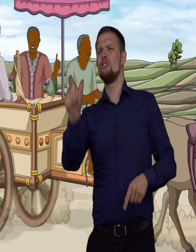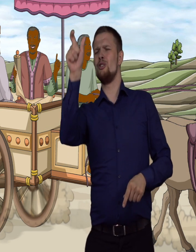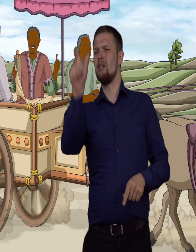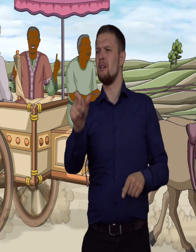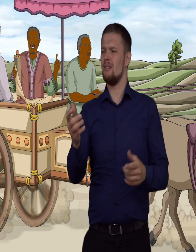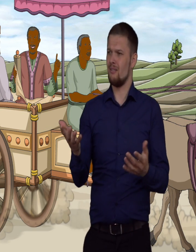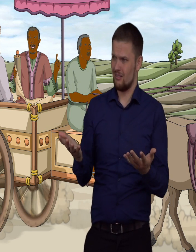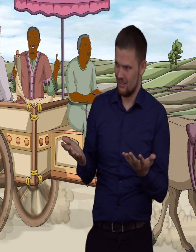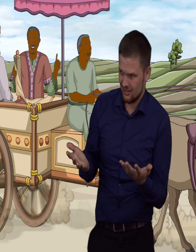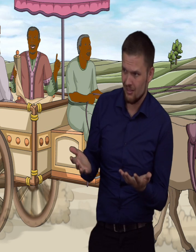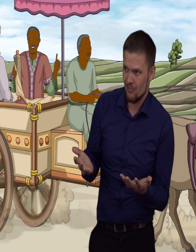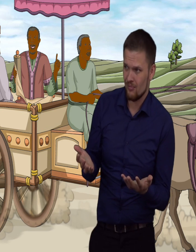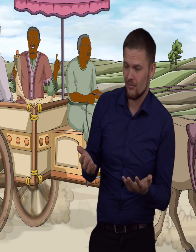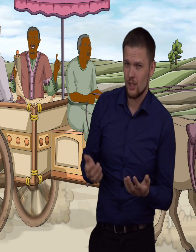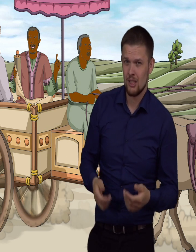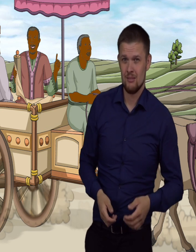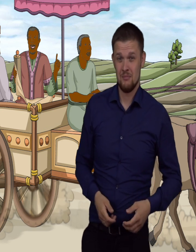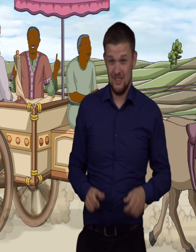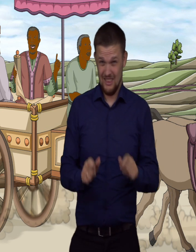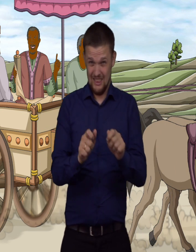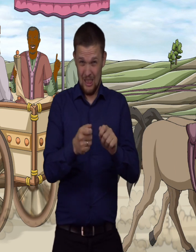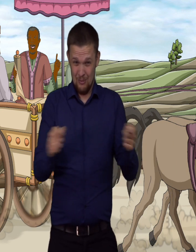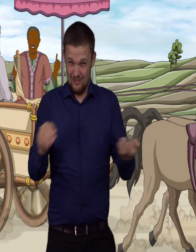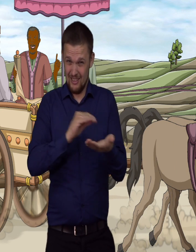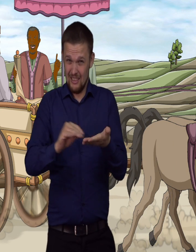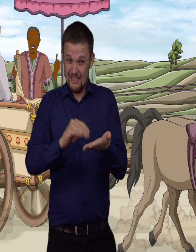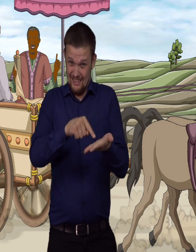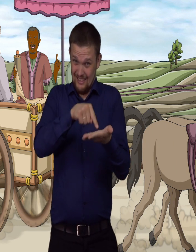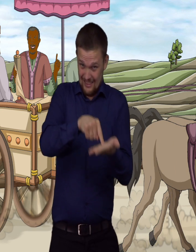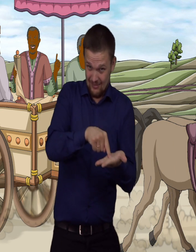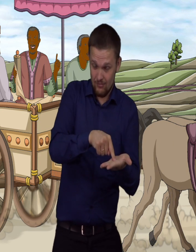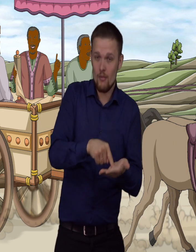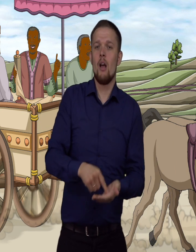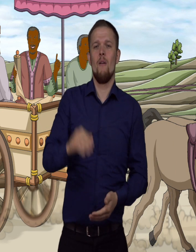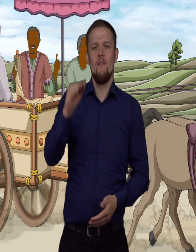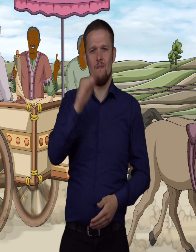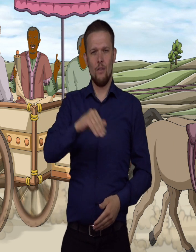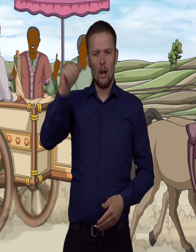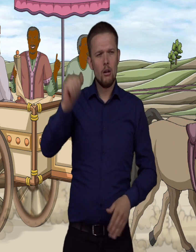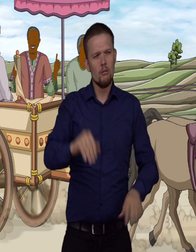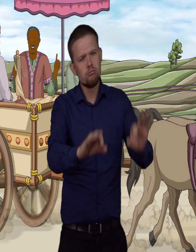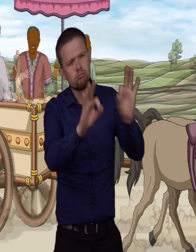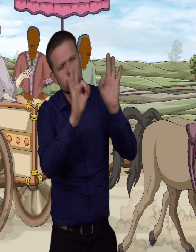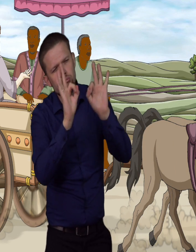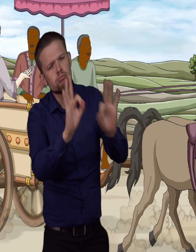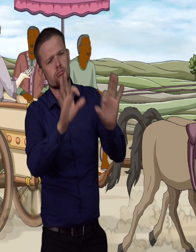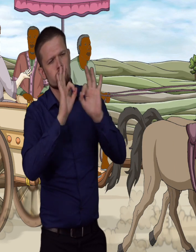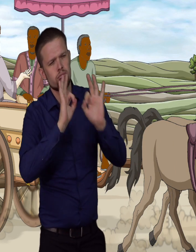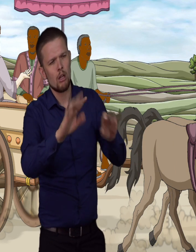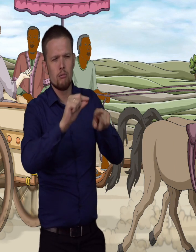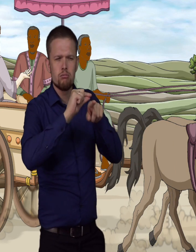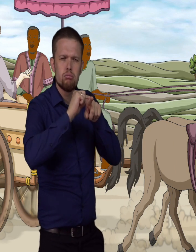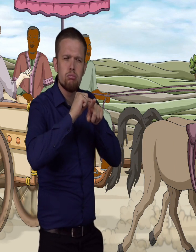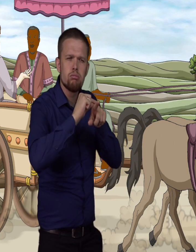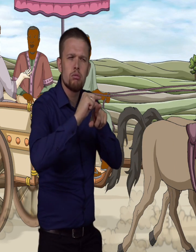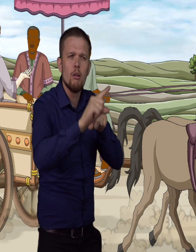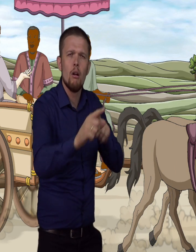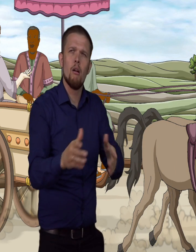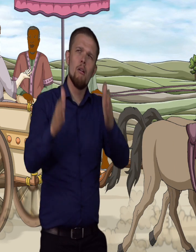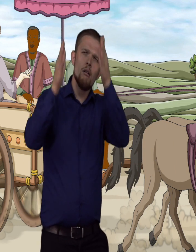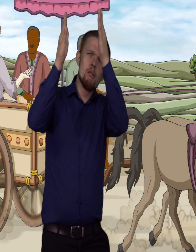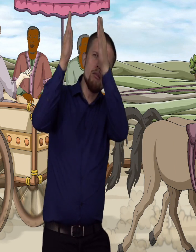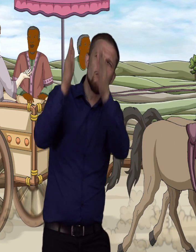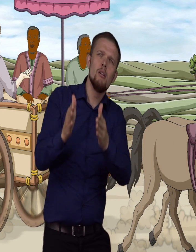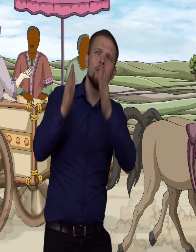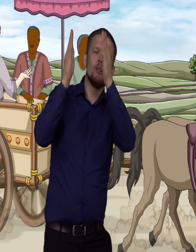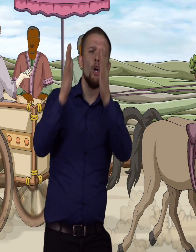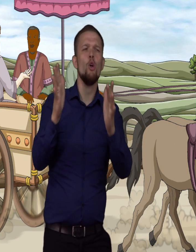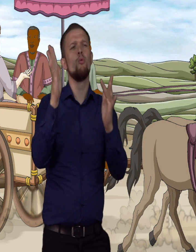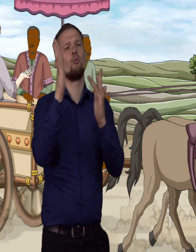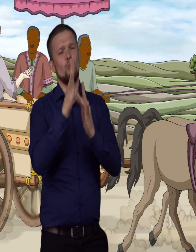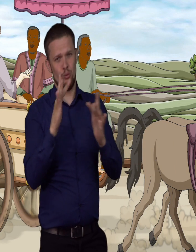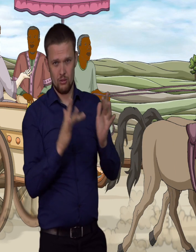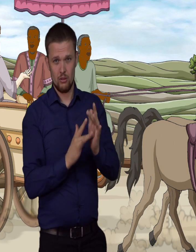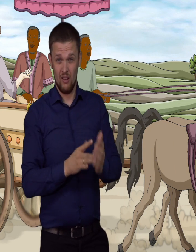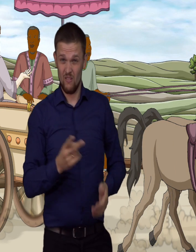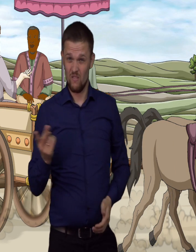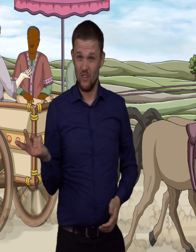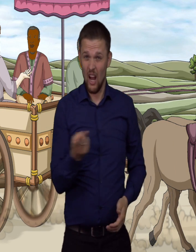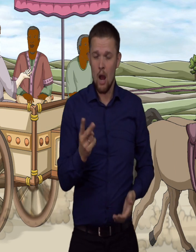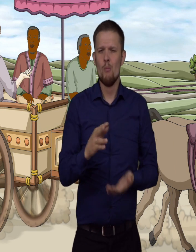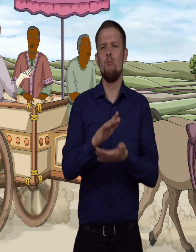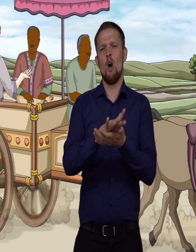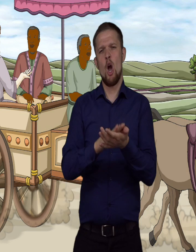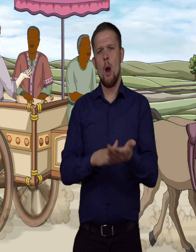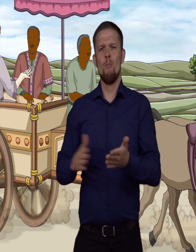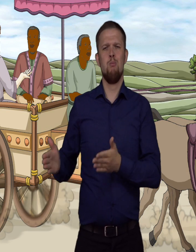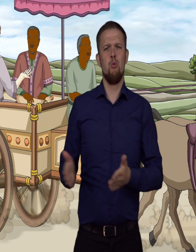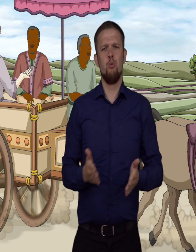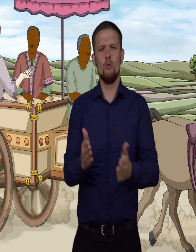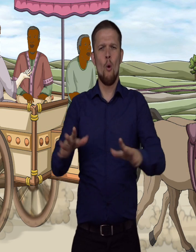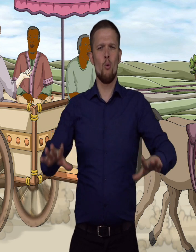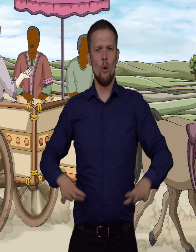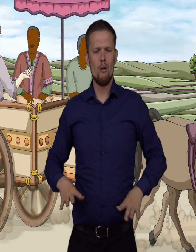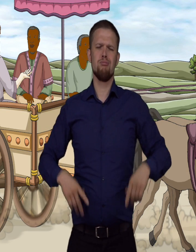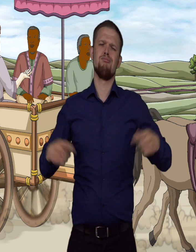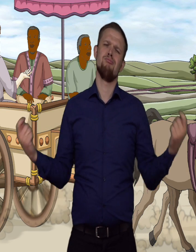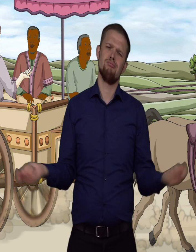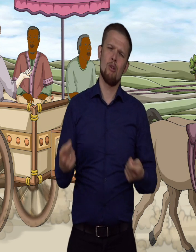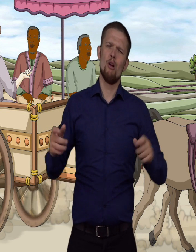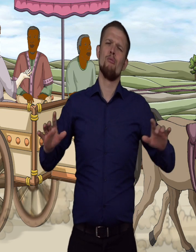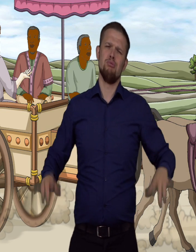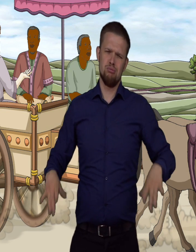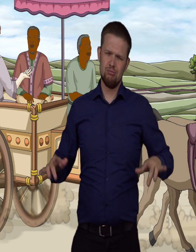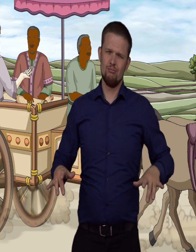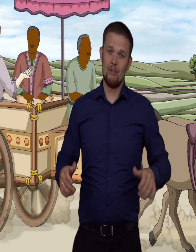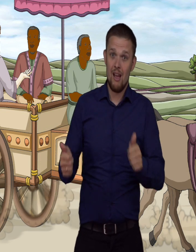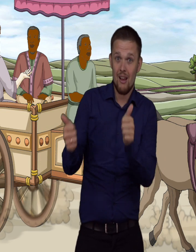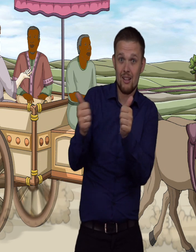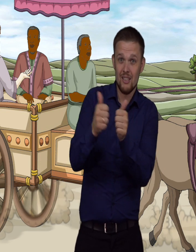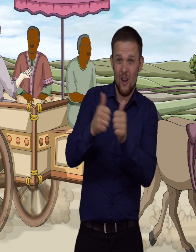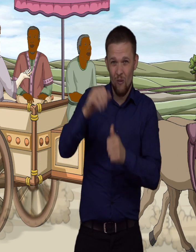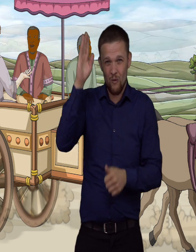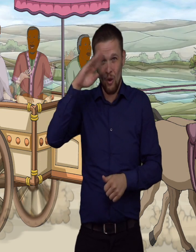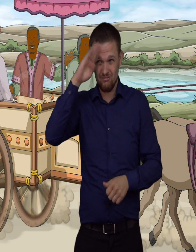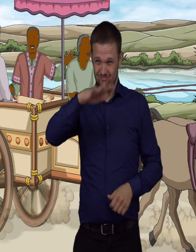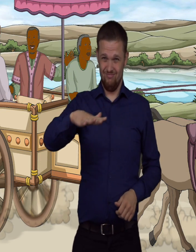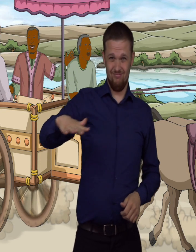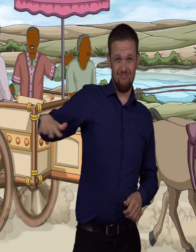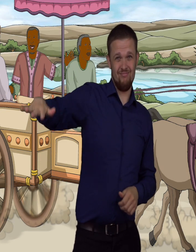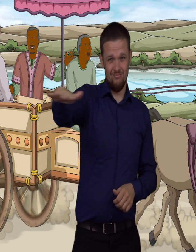Then Philip began with this very Scripture and told him the good news about Jesus.